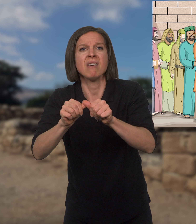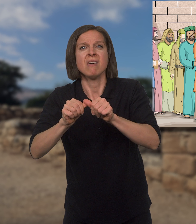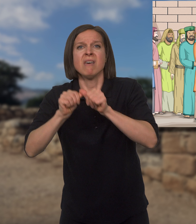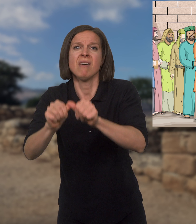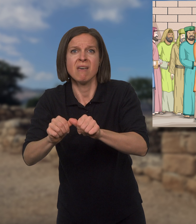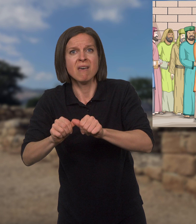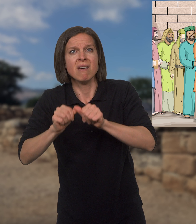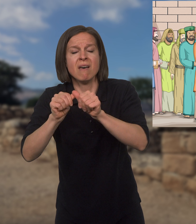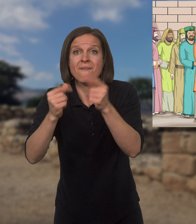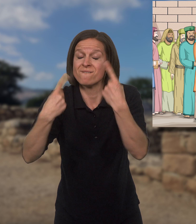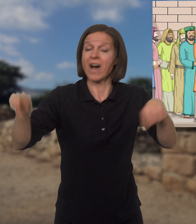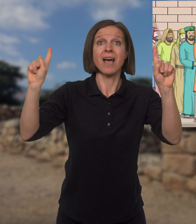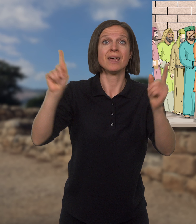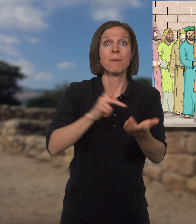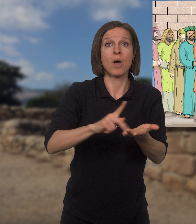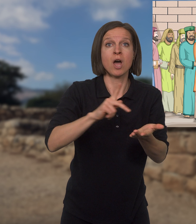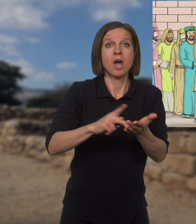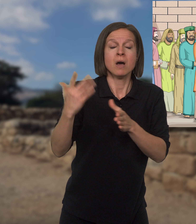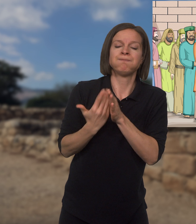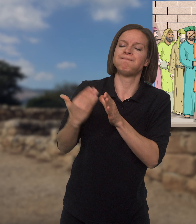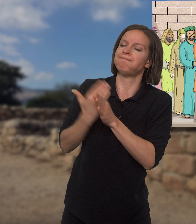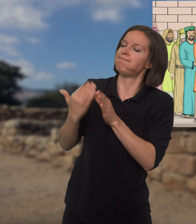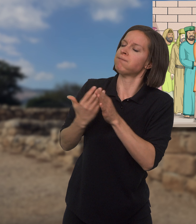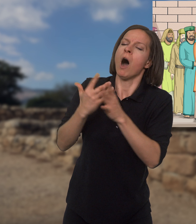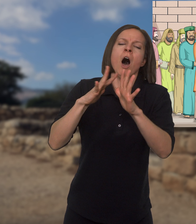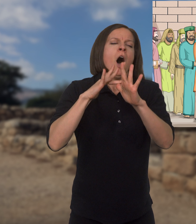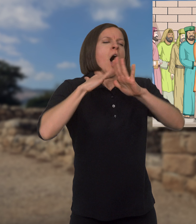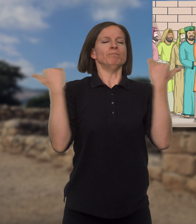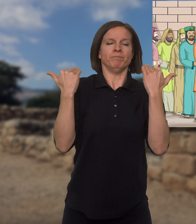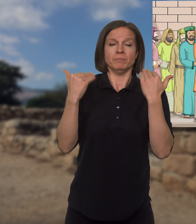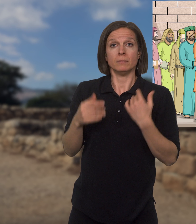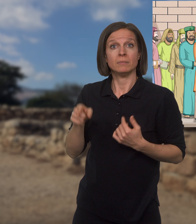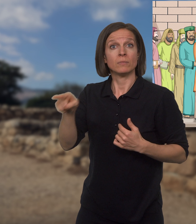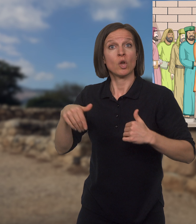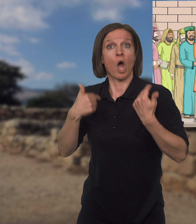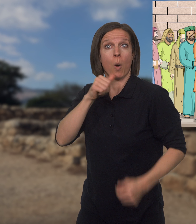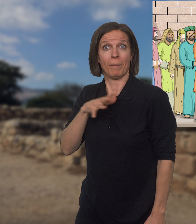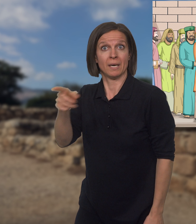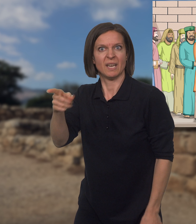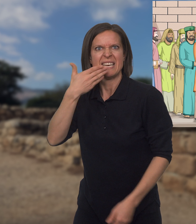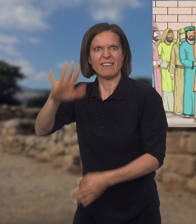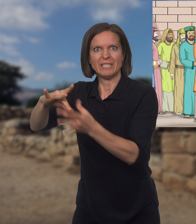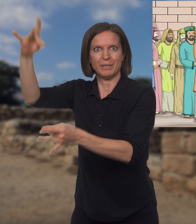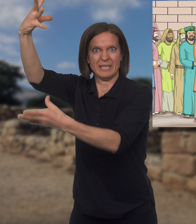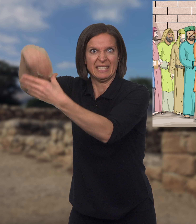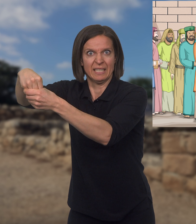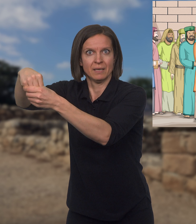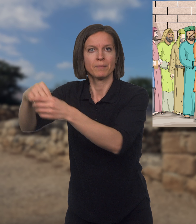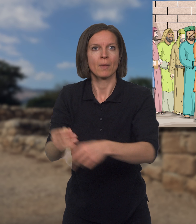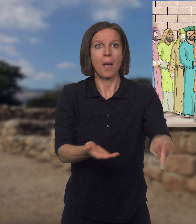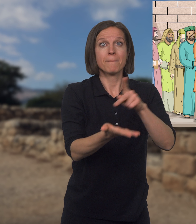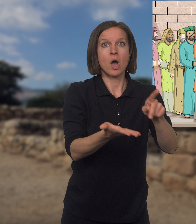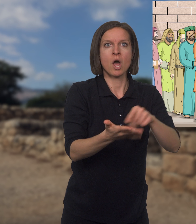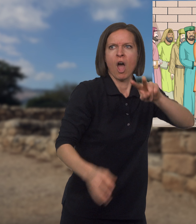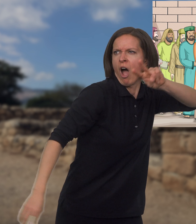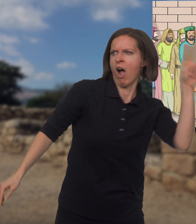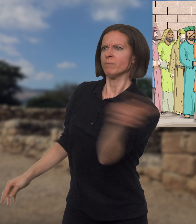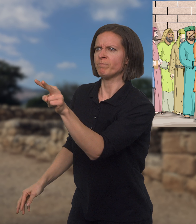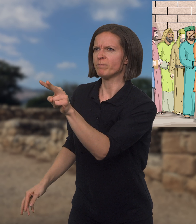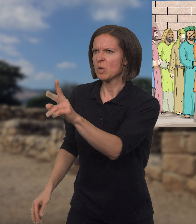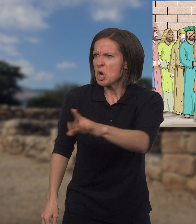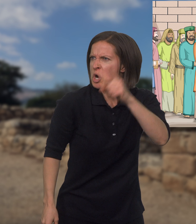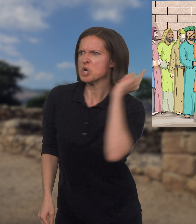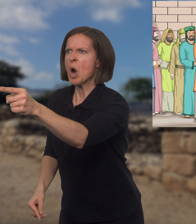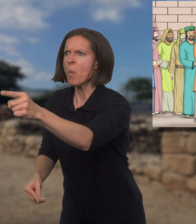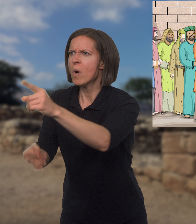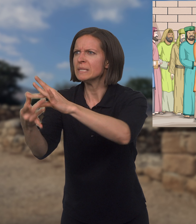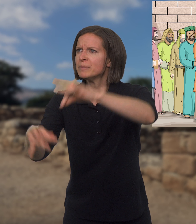She continued this for many days.